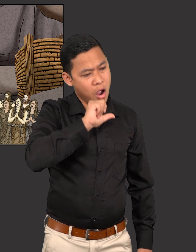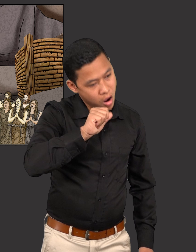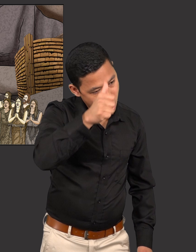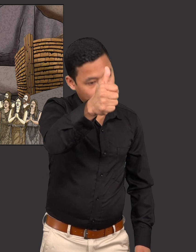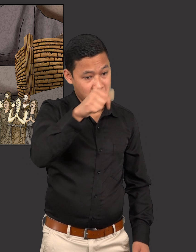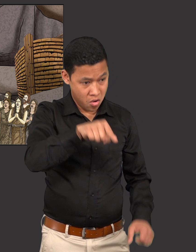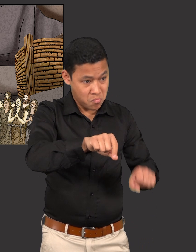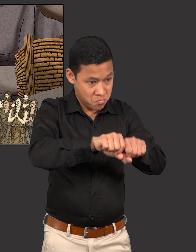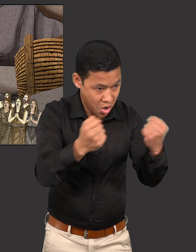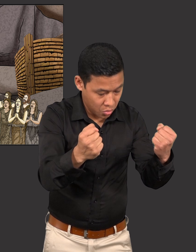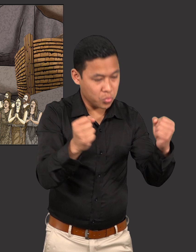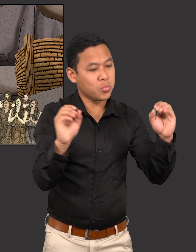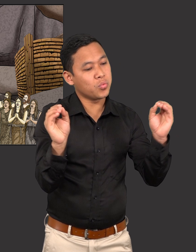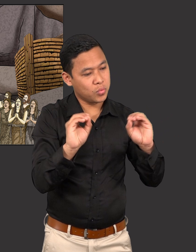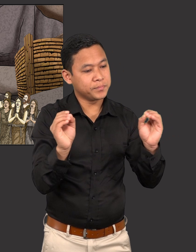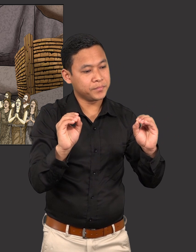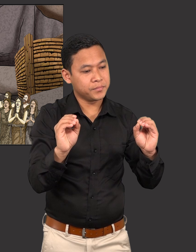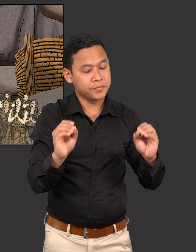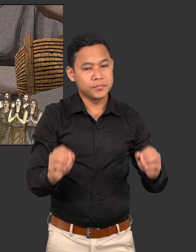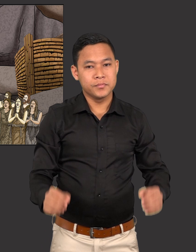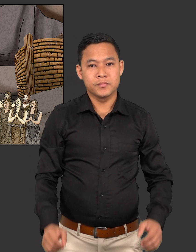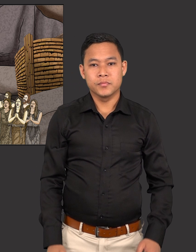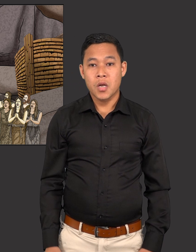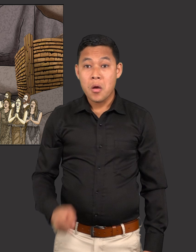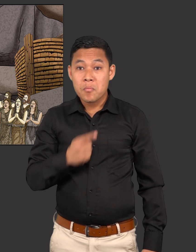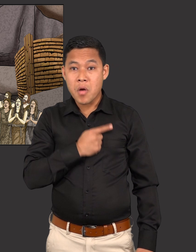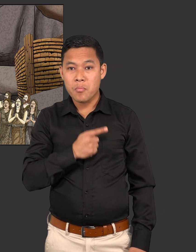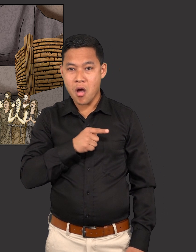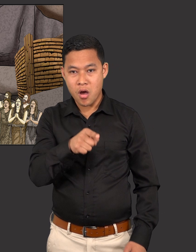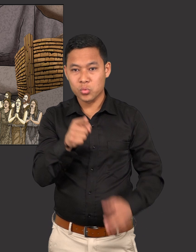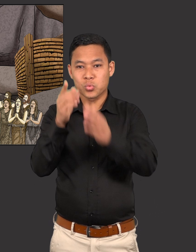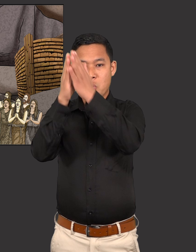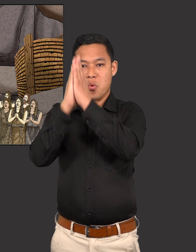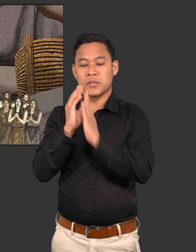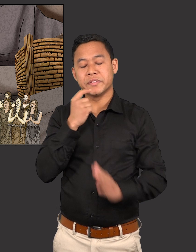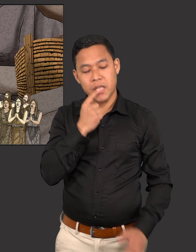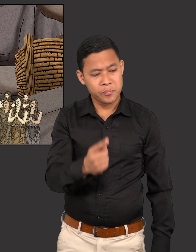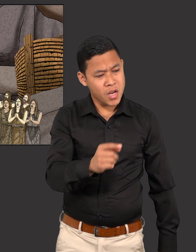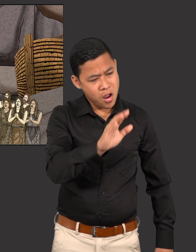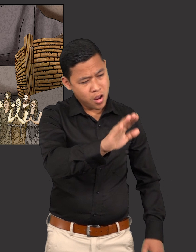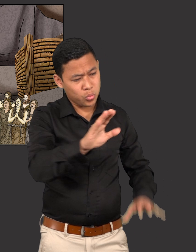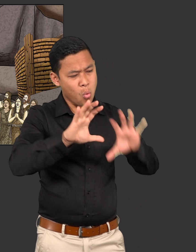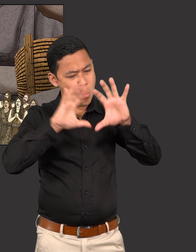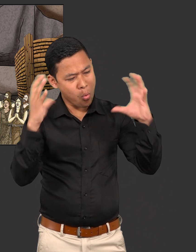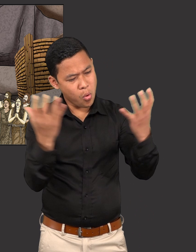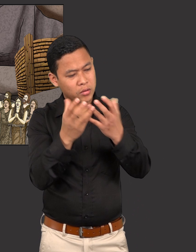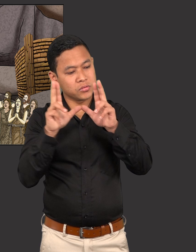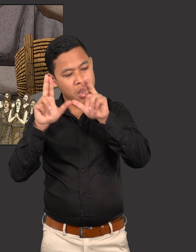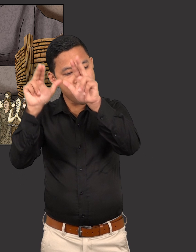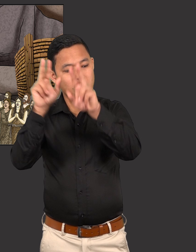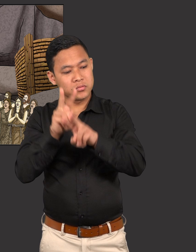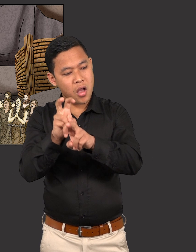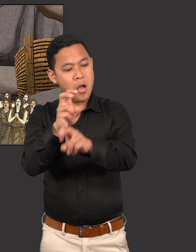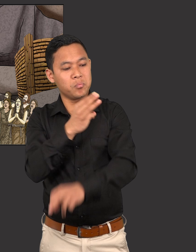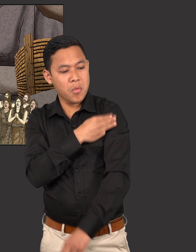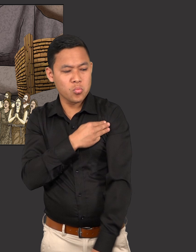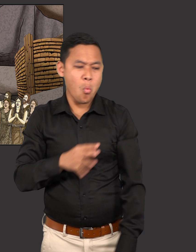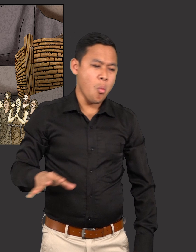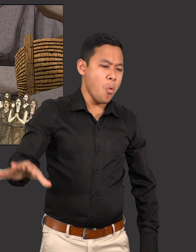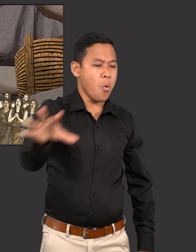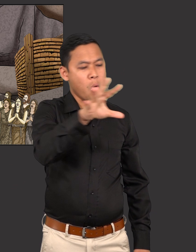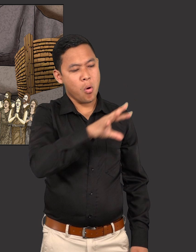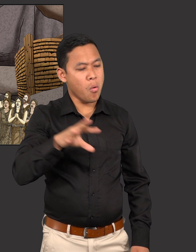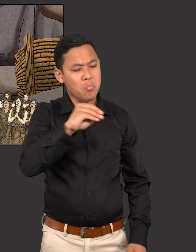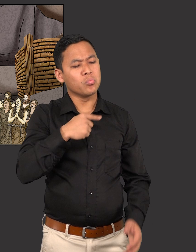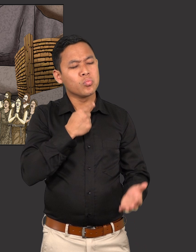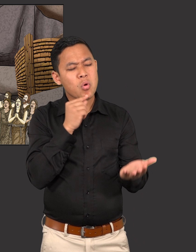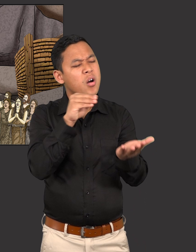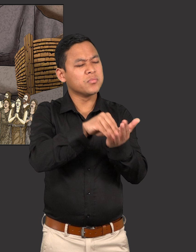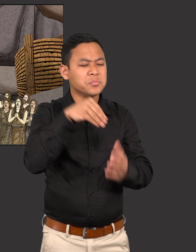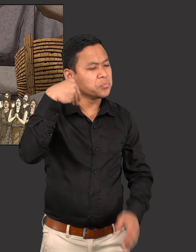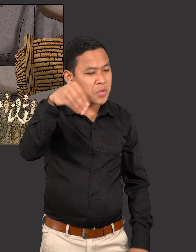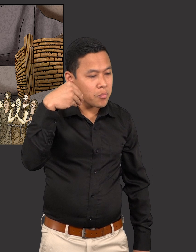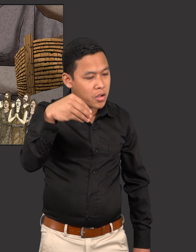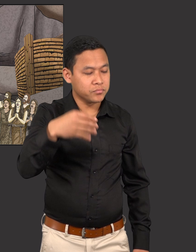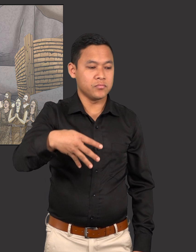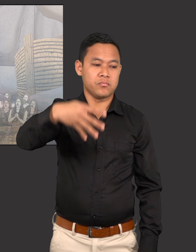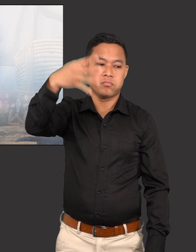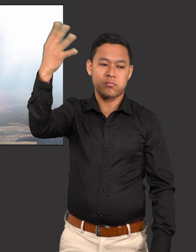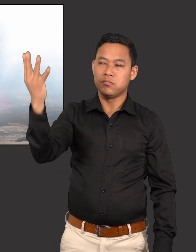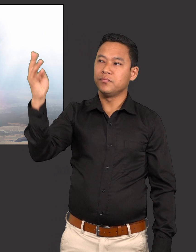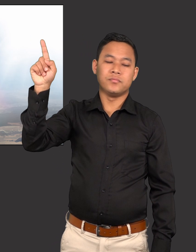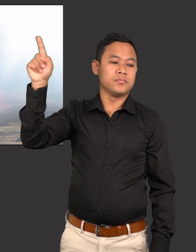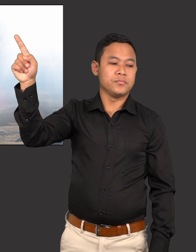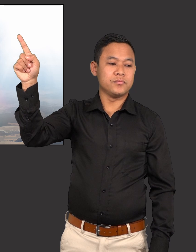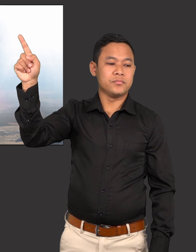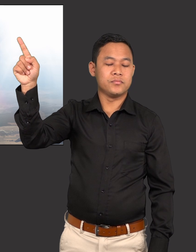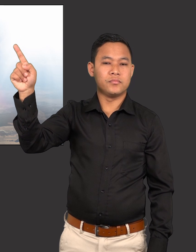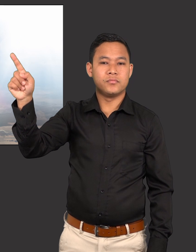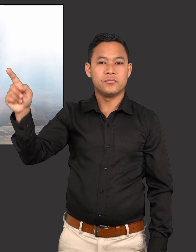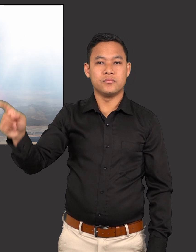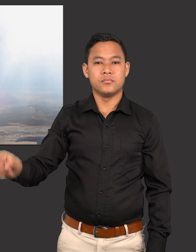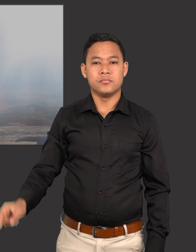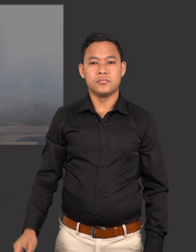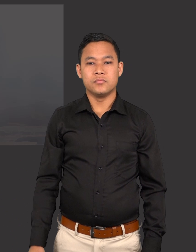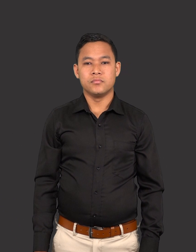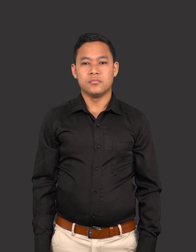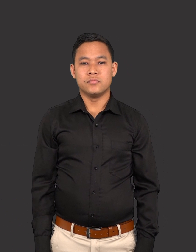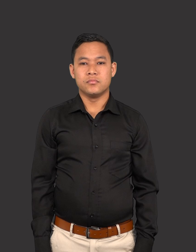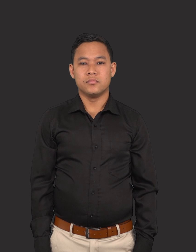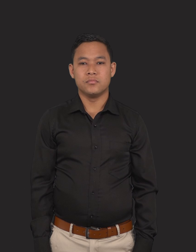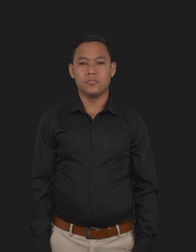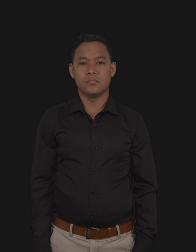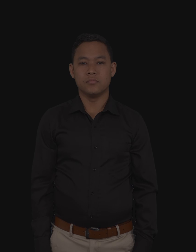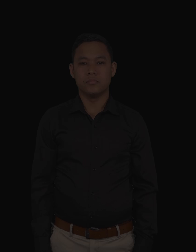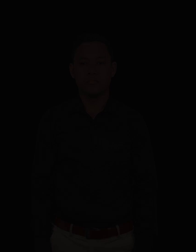So God said to Noah, “This is the sign of the covenant that I have established between Me and every creature on the earth.”